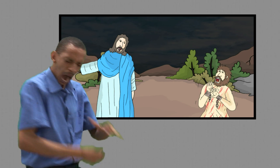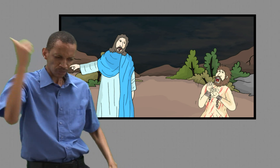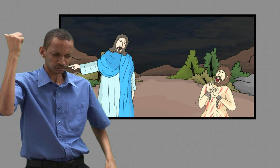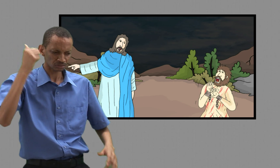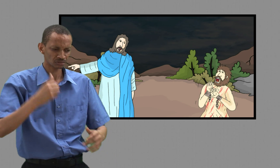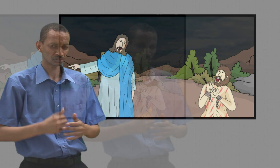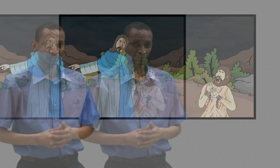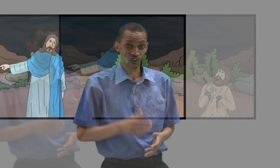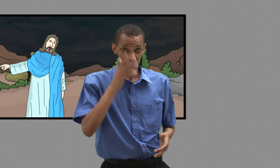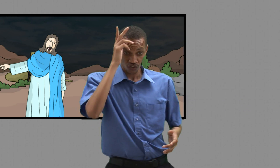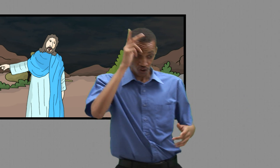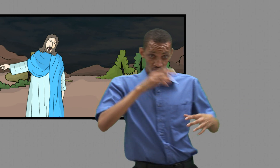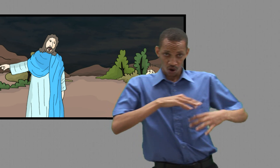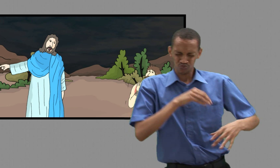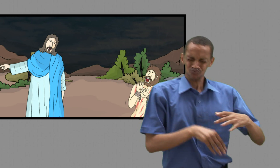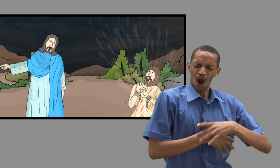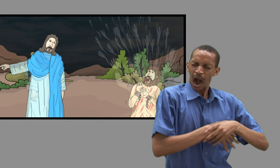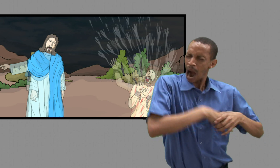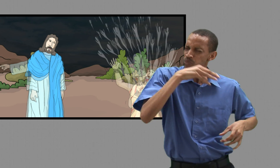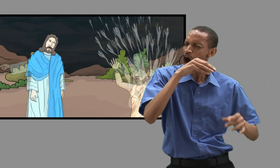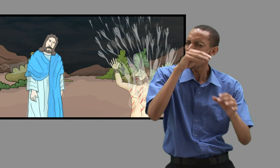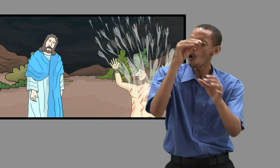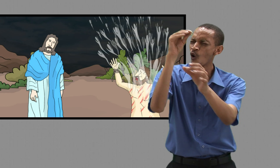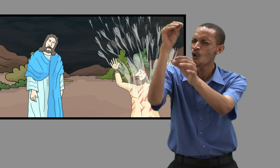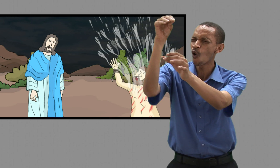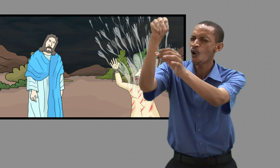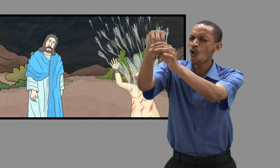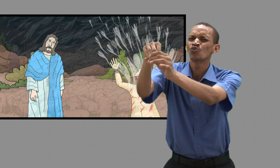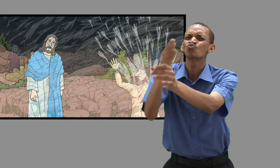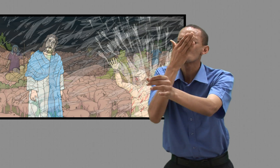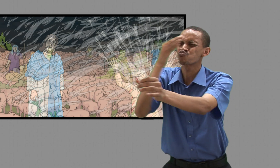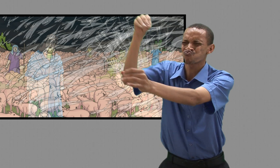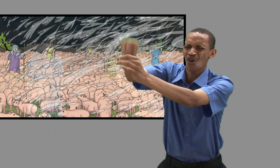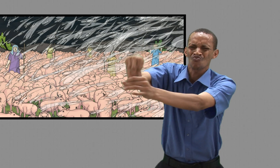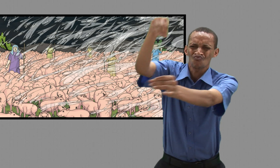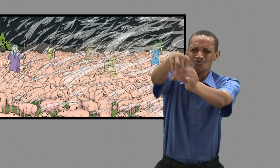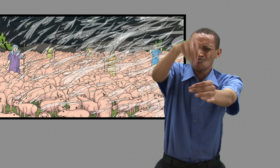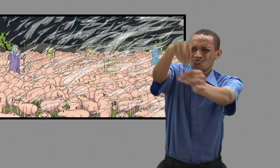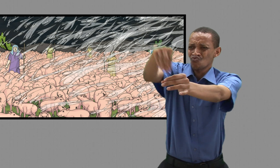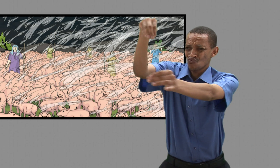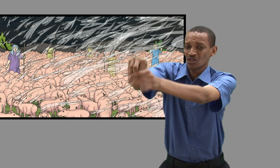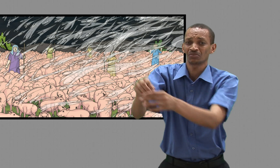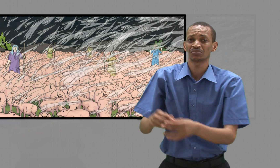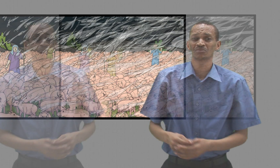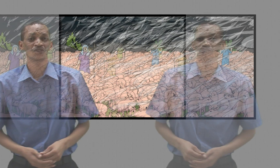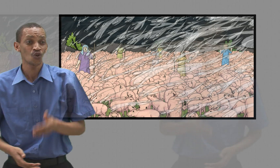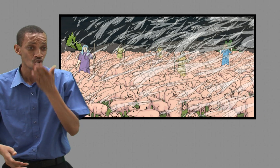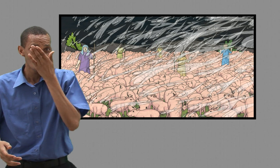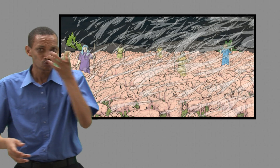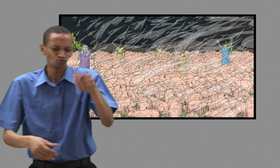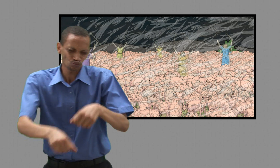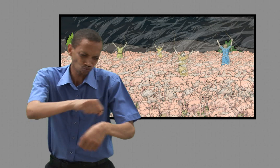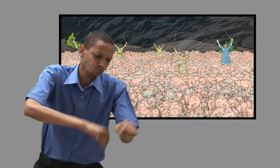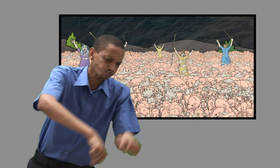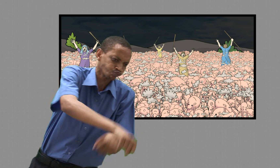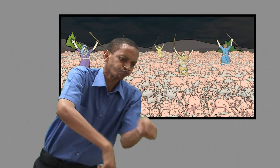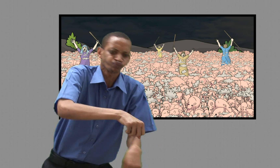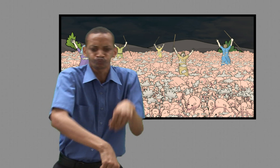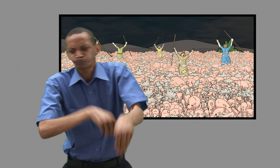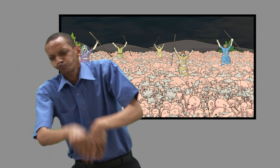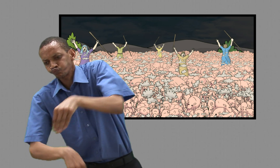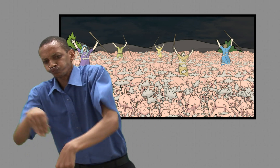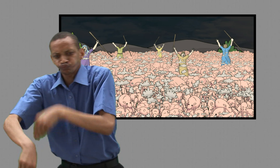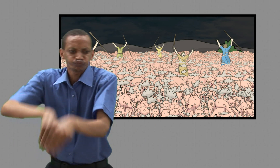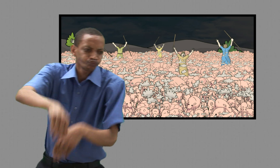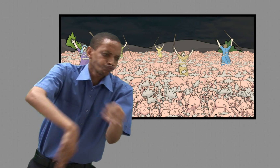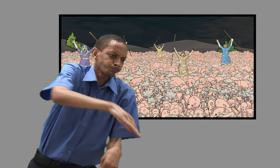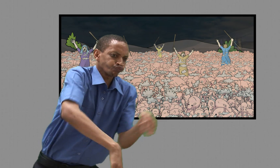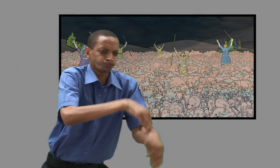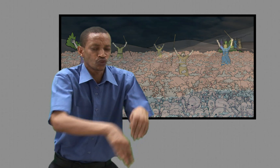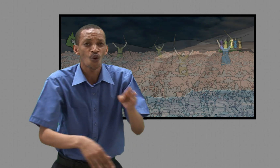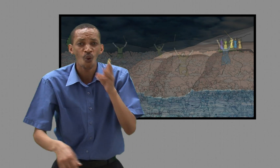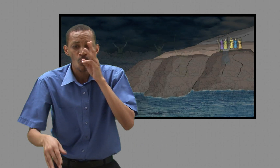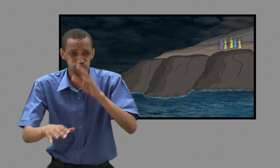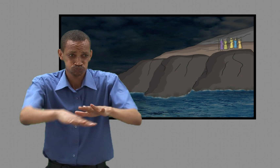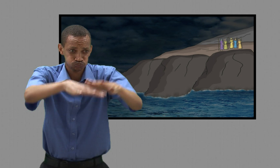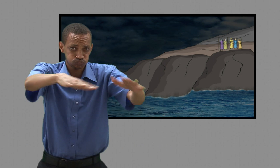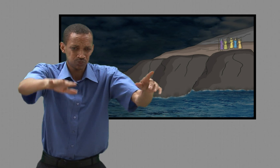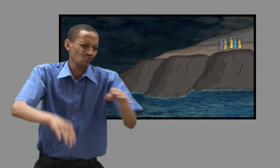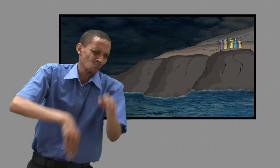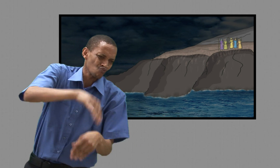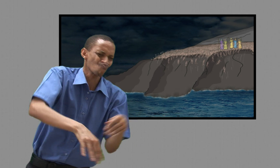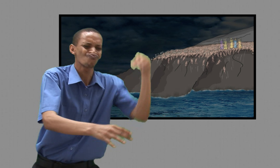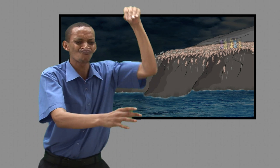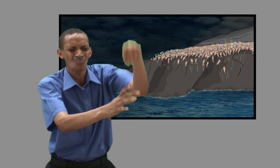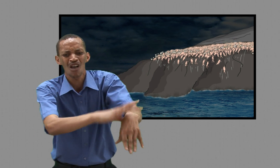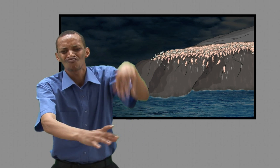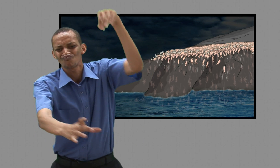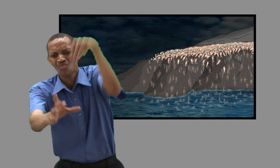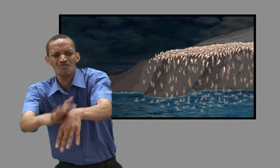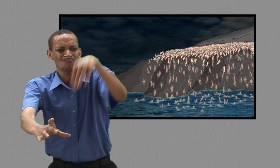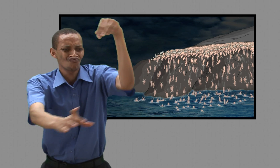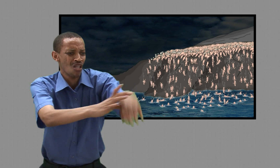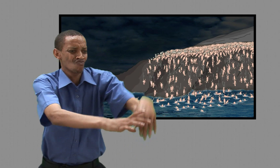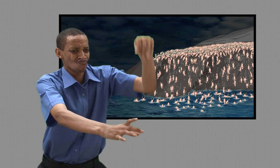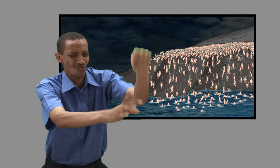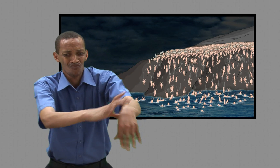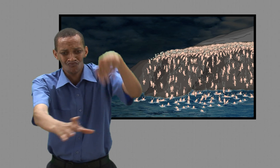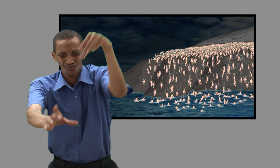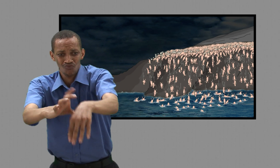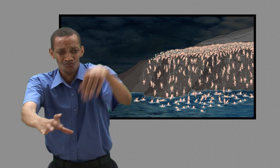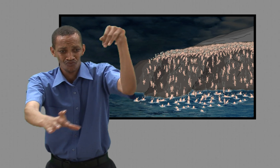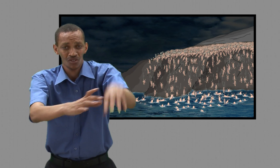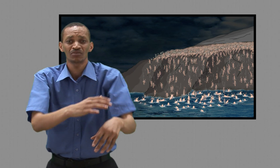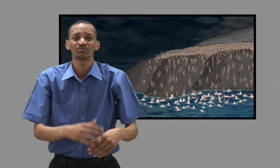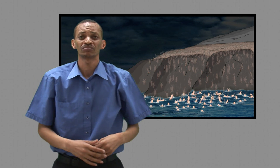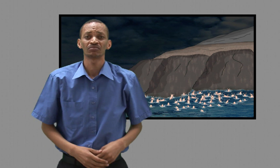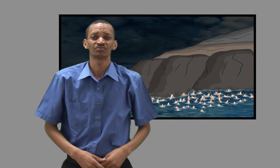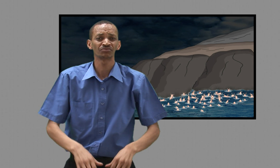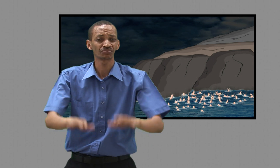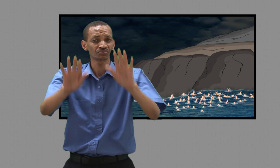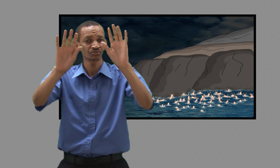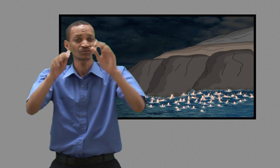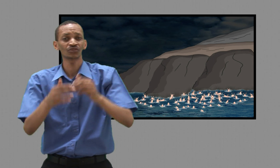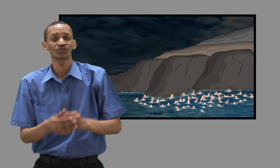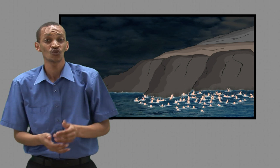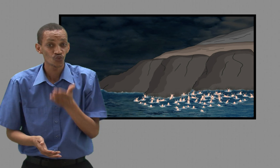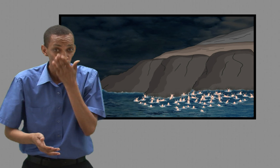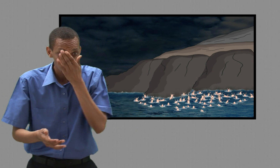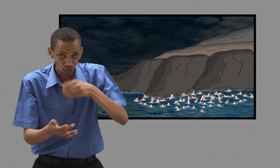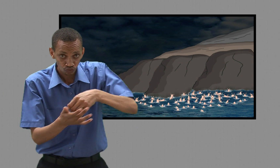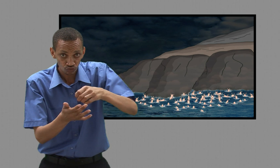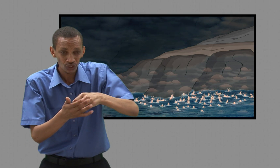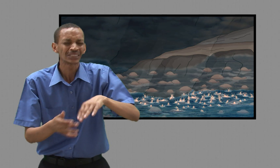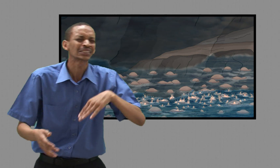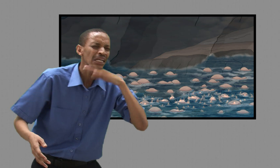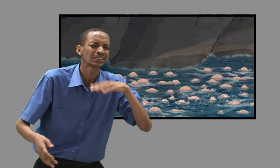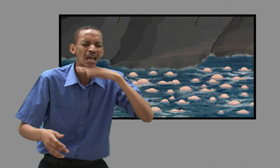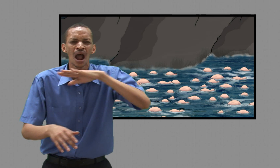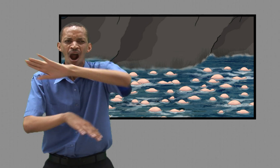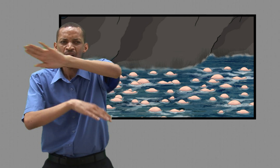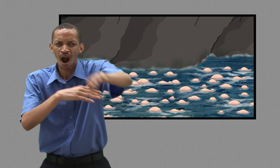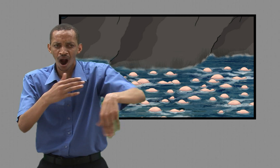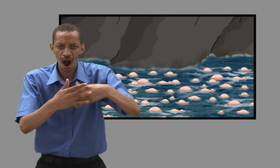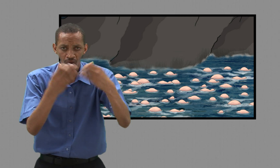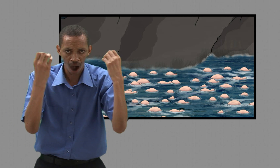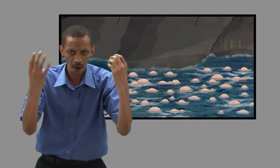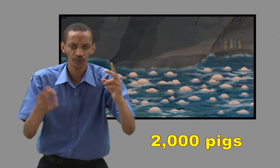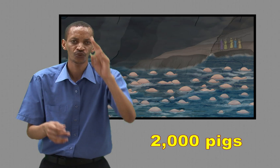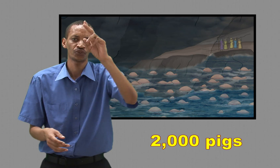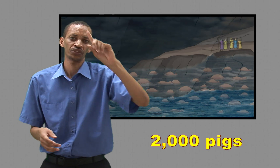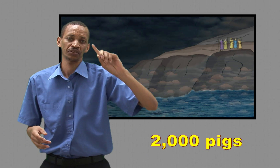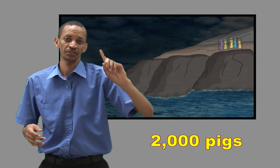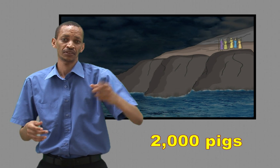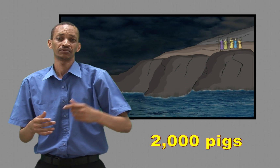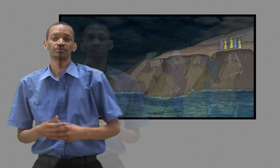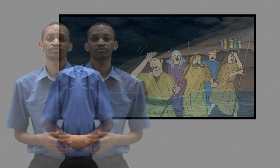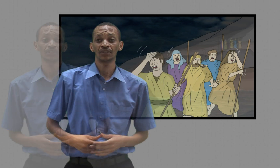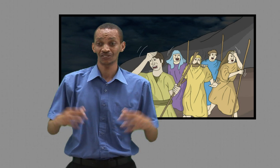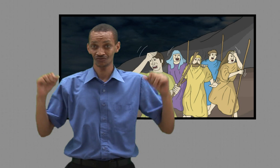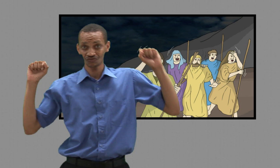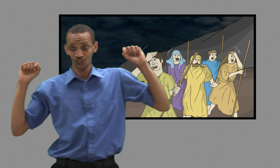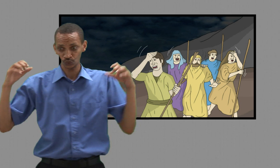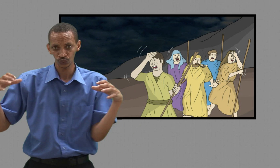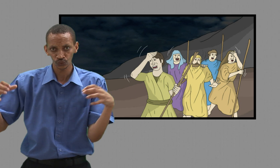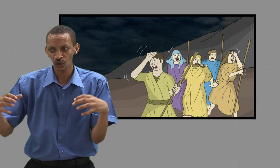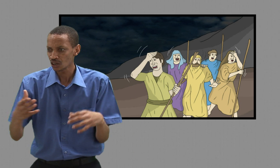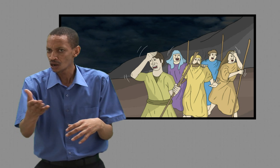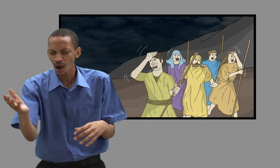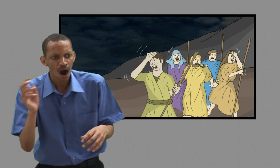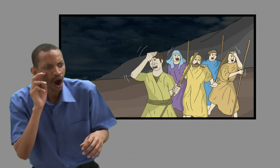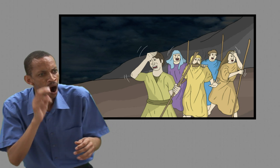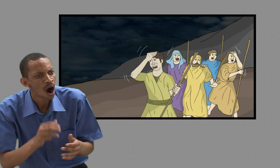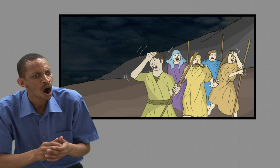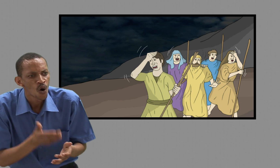He gave them permission, and the unclean spirits came out and went into the pigs, and the herd of about two thousand rushed down the steep bank into the sea and drowned in the water.